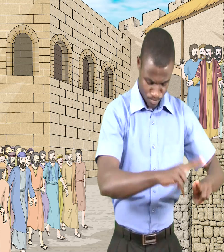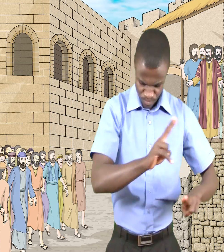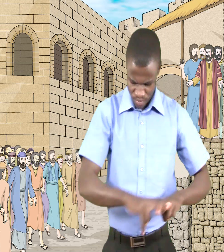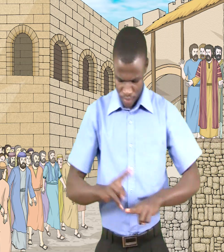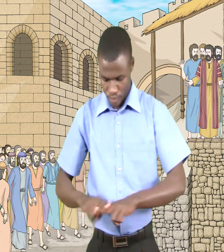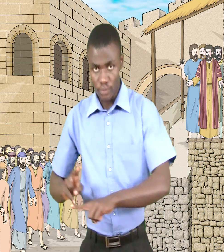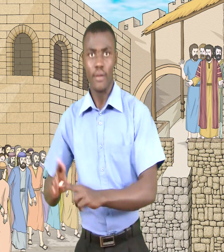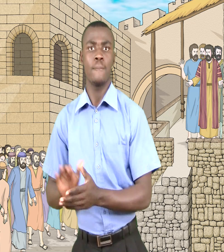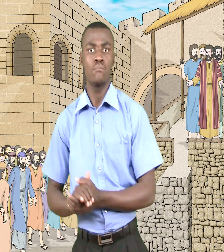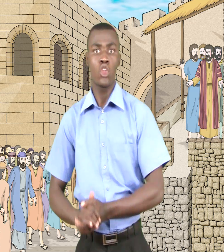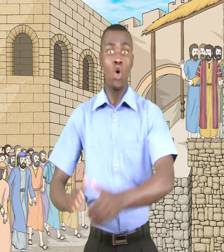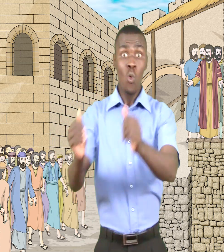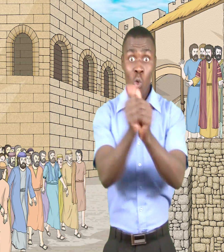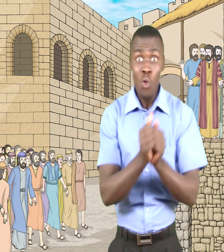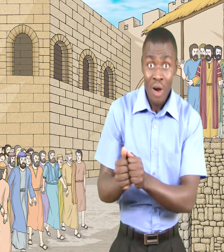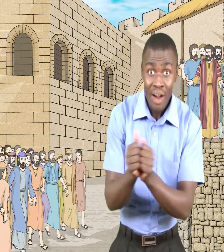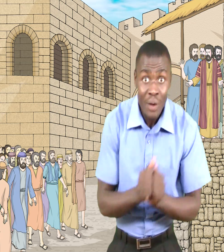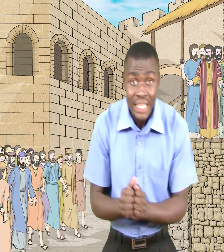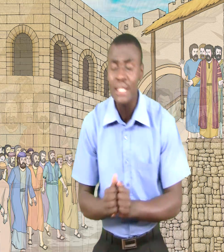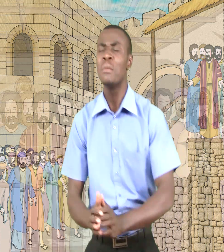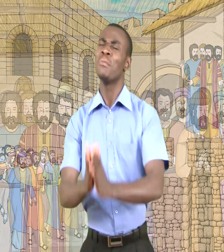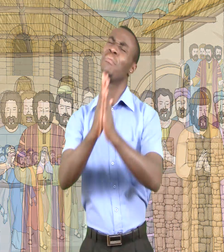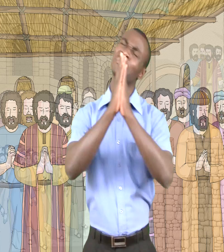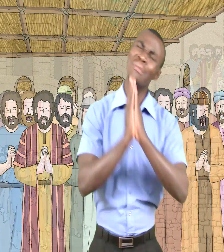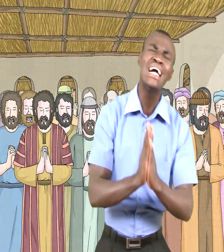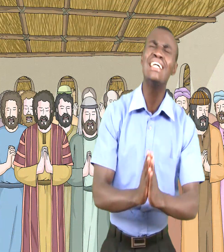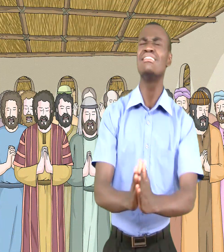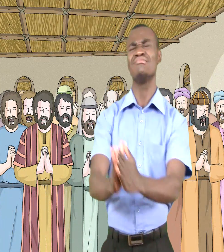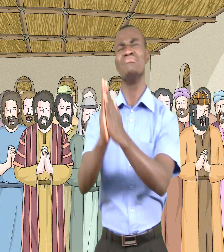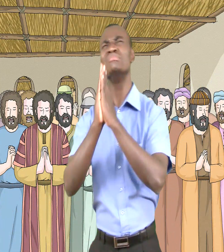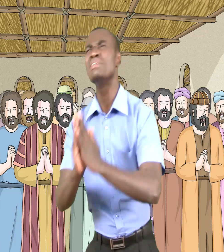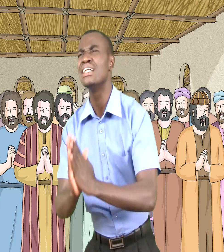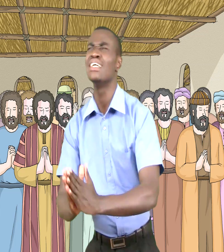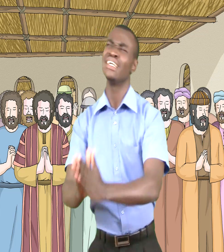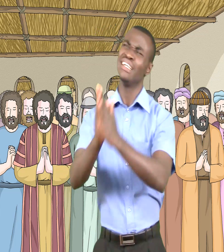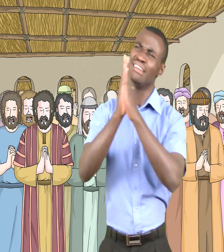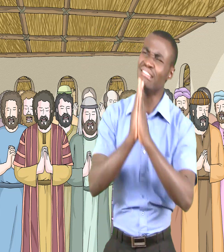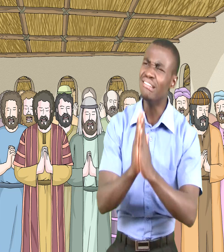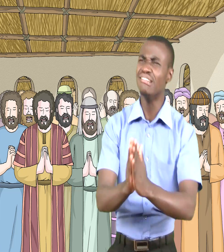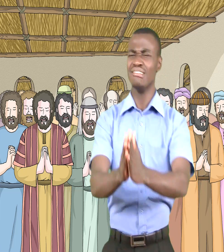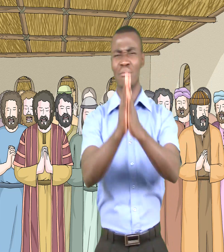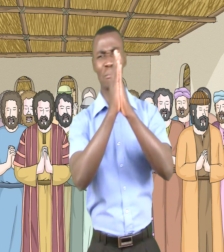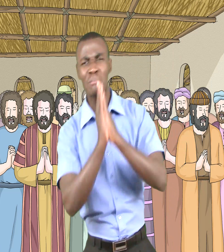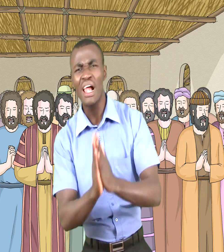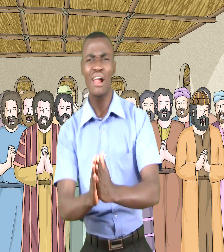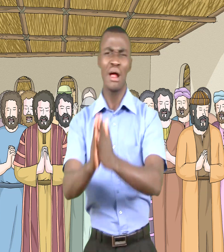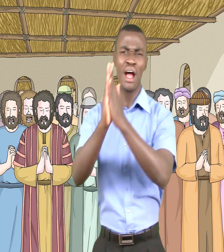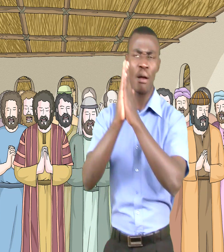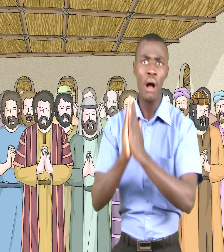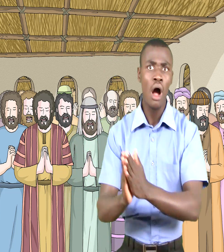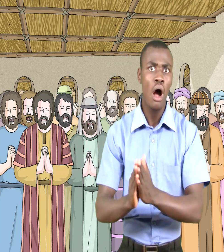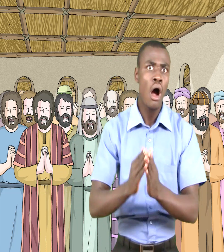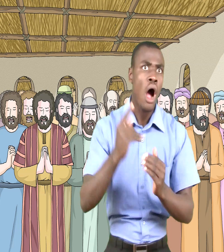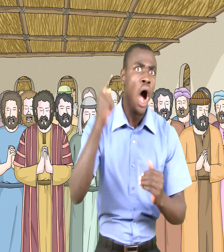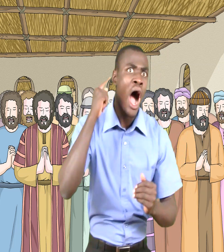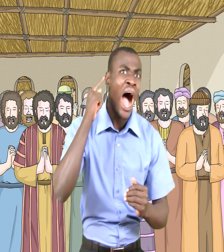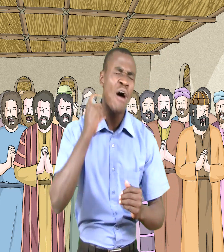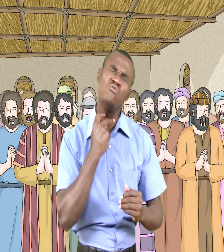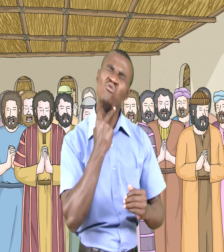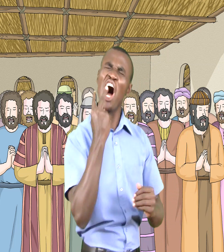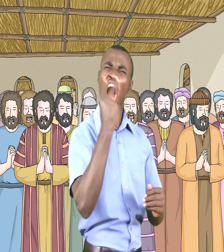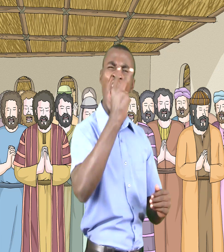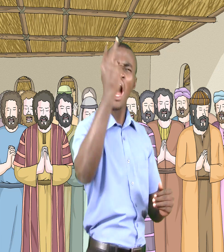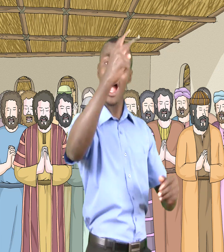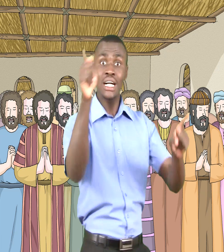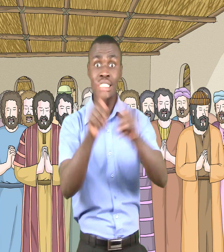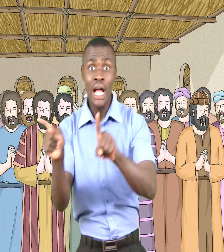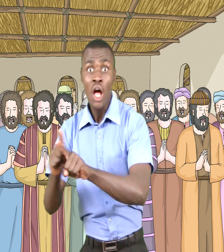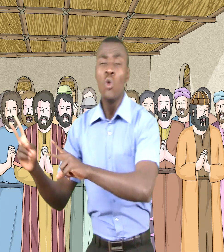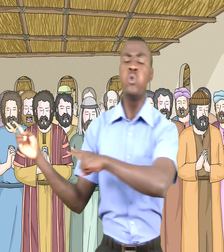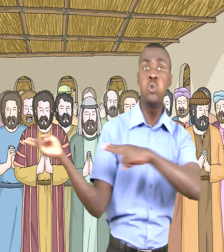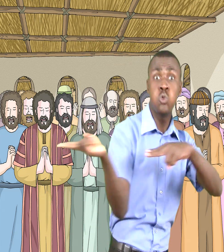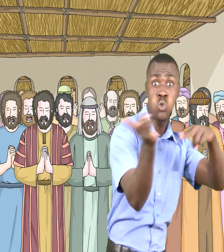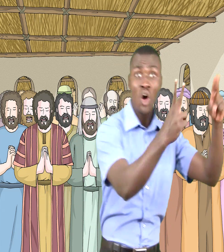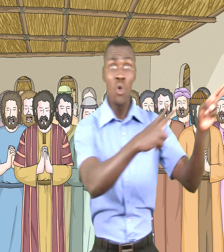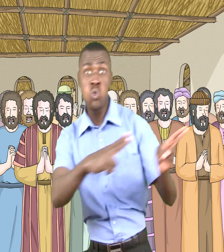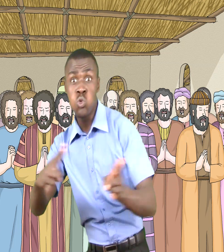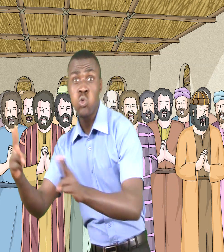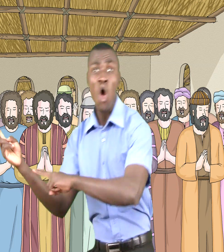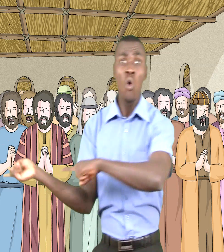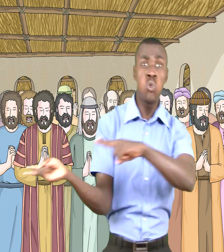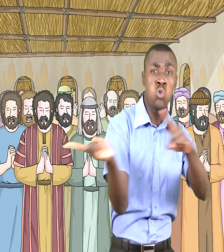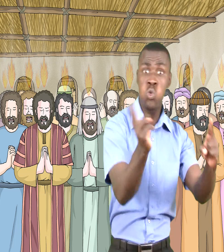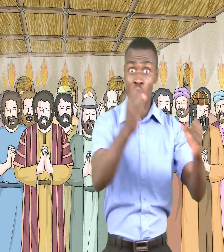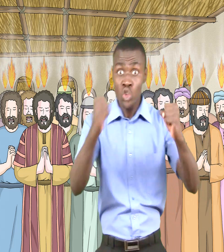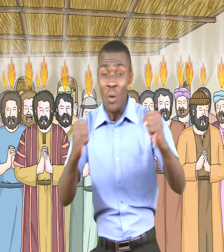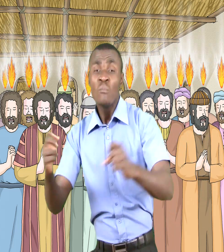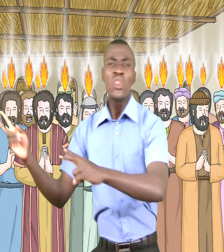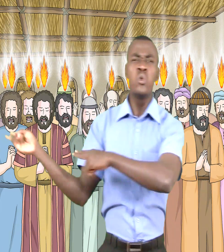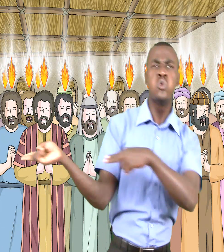When the day of Pentecost came, they were all together in one place. Suddenly a sound like a mighty rushing wind came from heaven and filled the whole house where they were sitting.